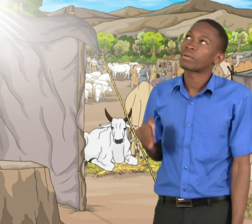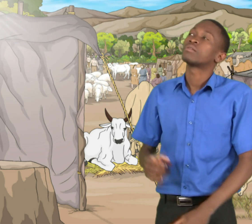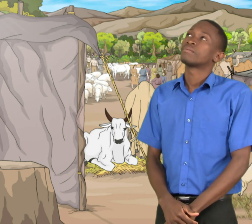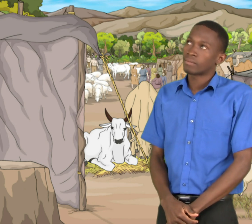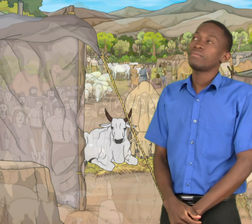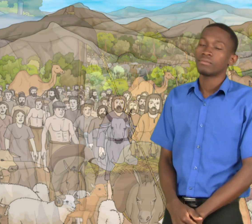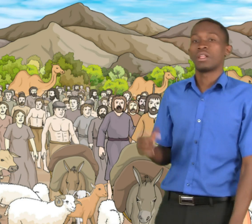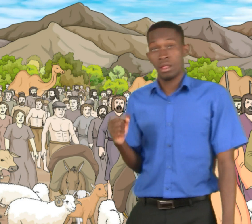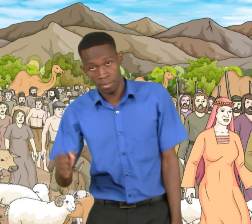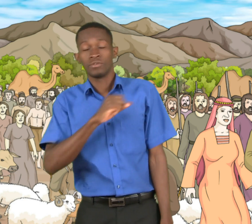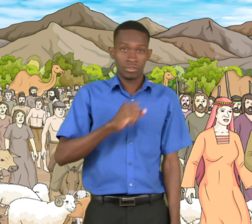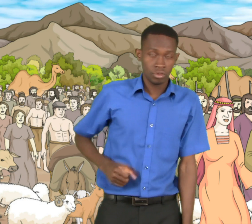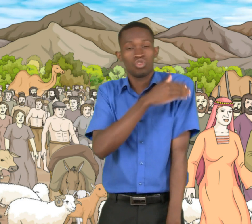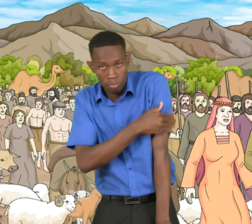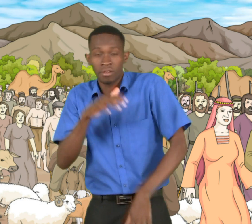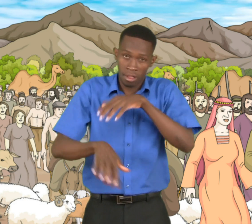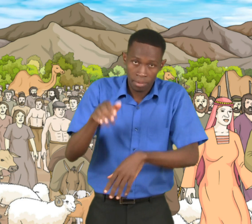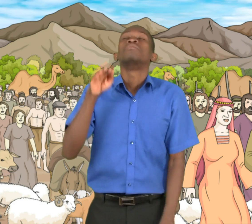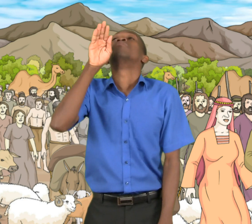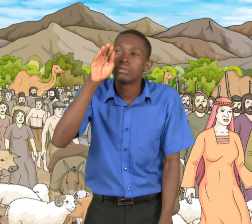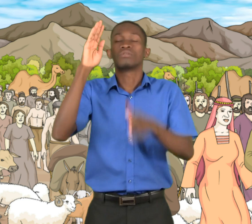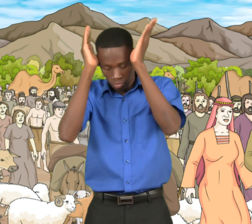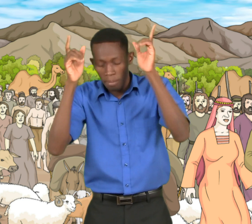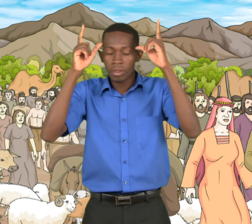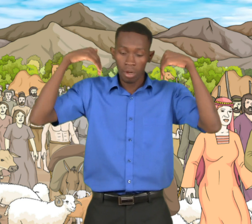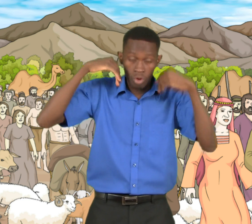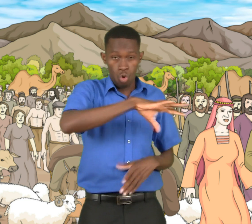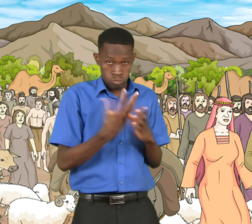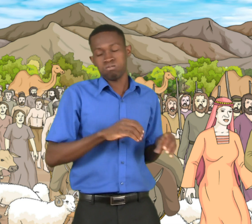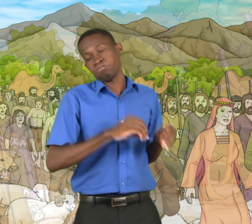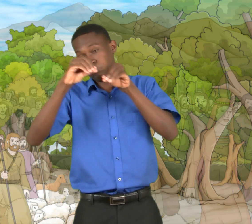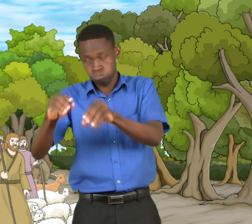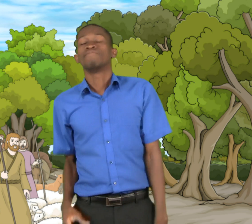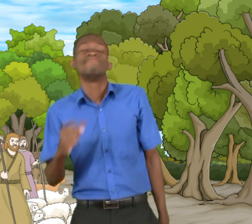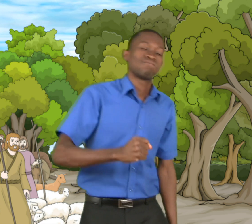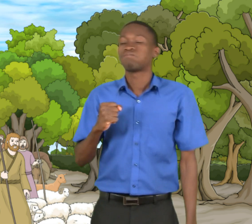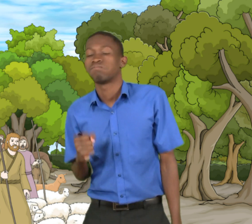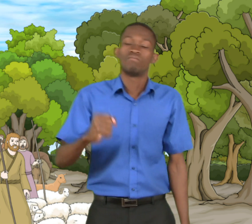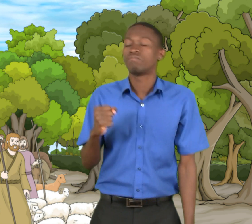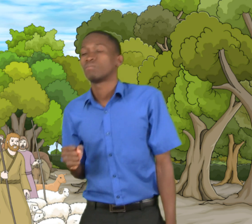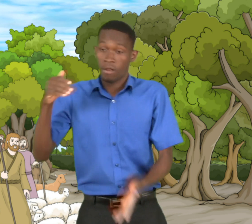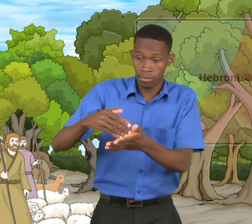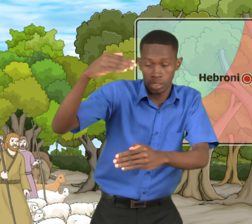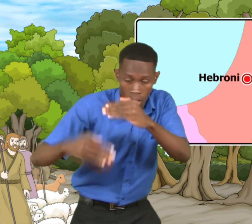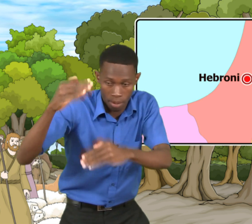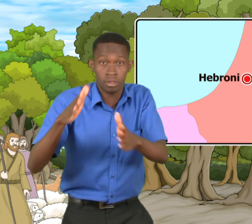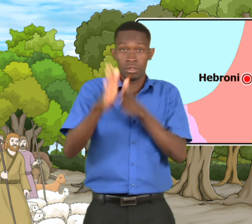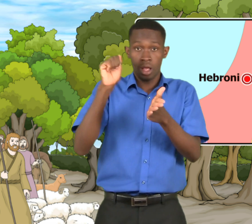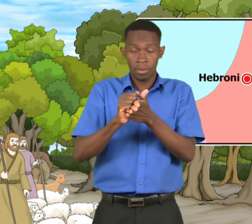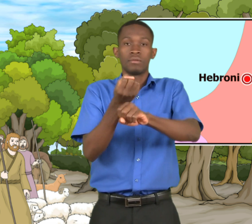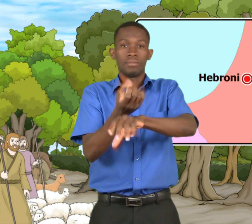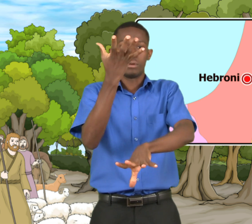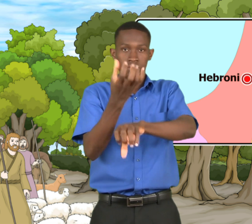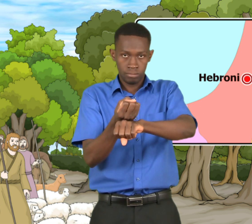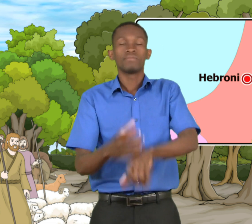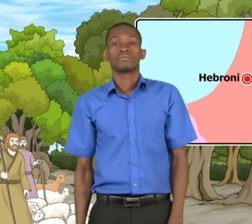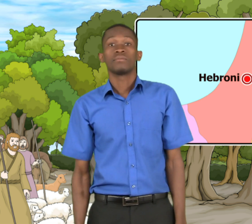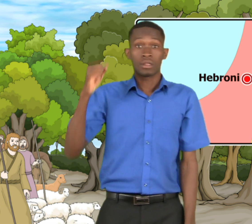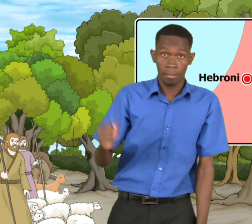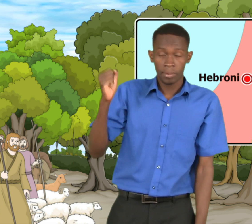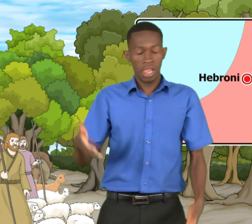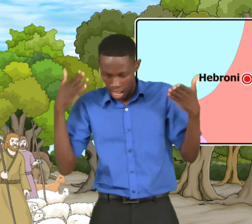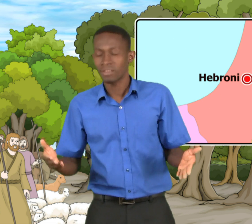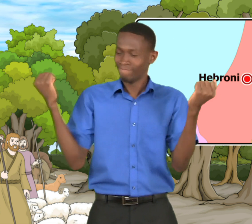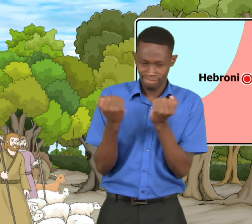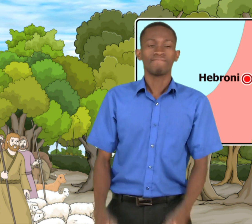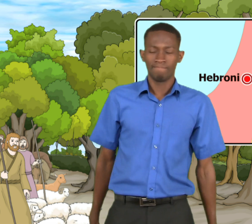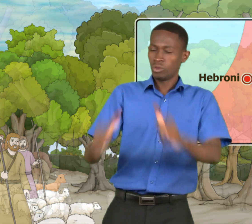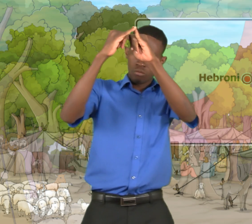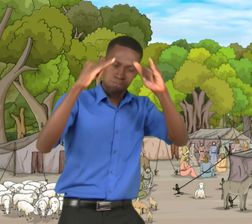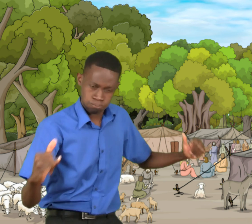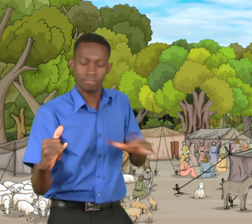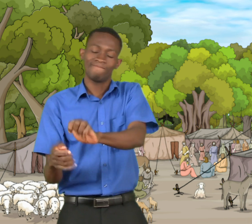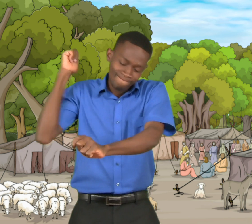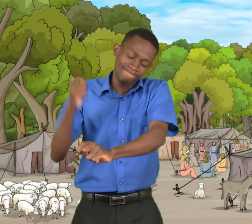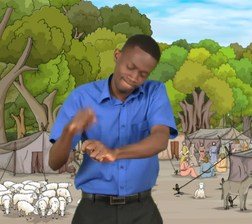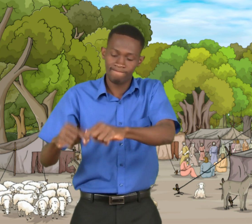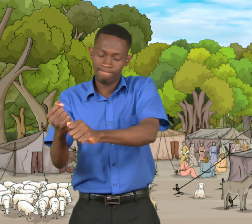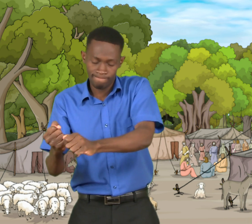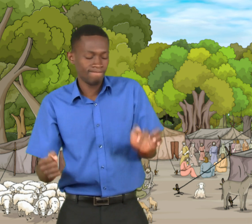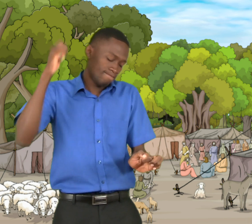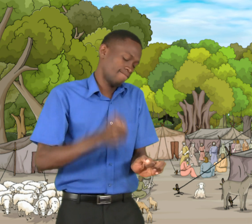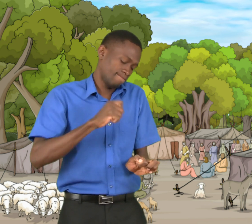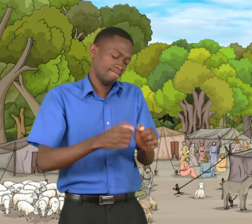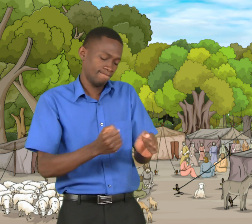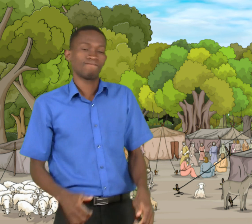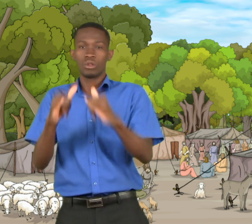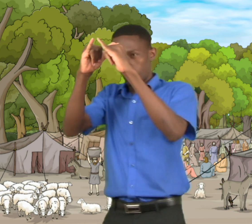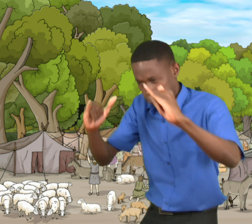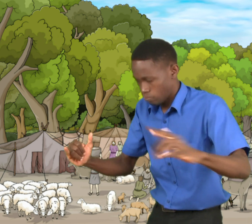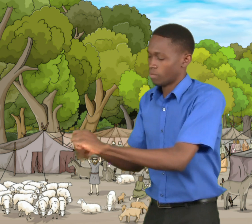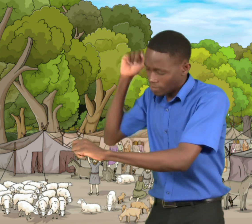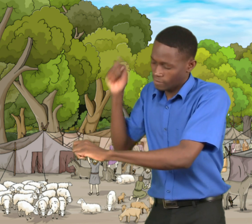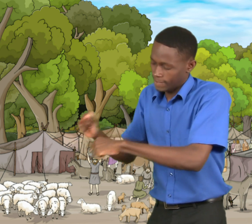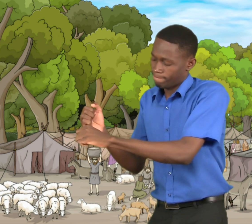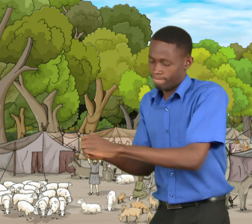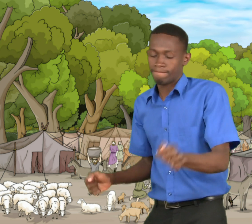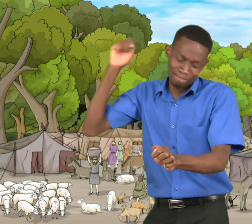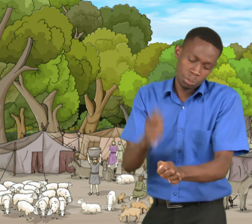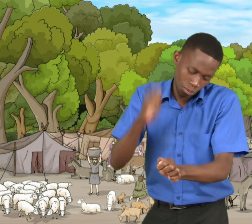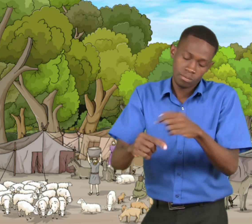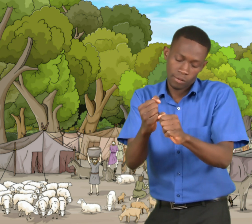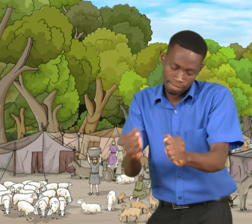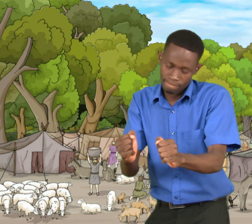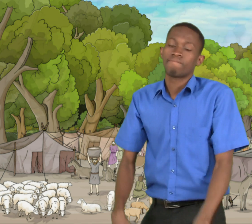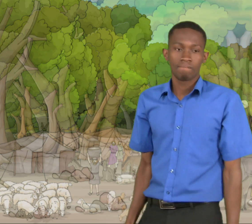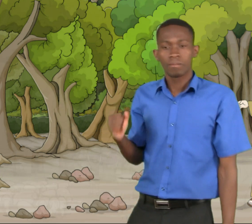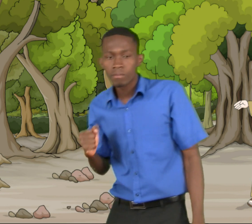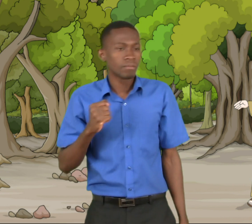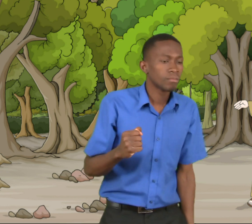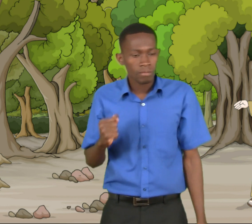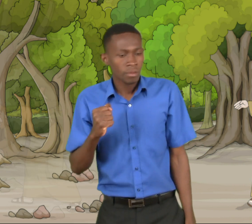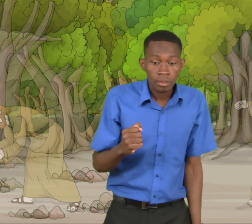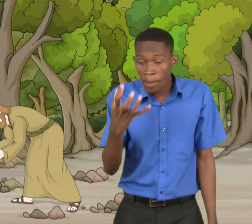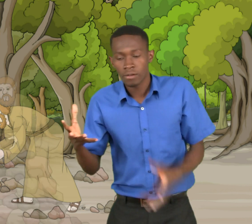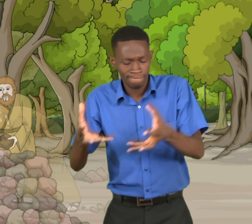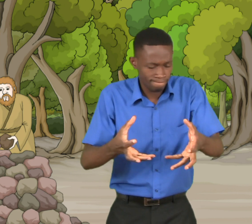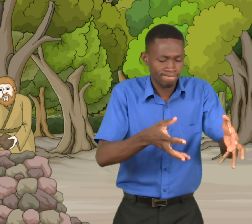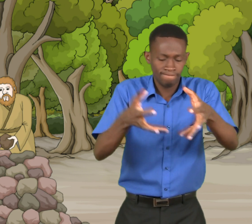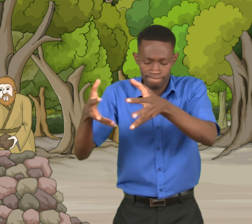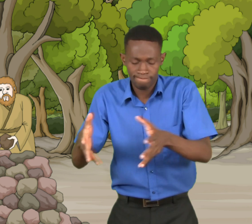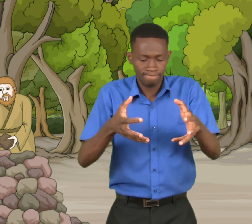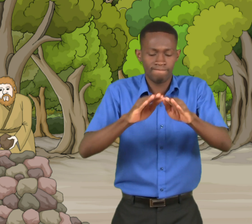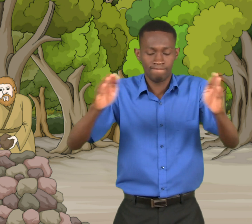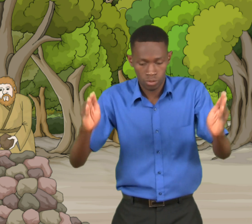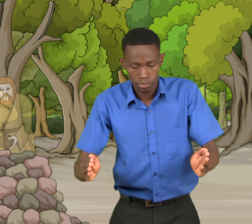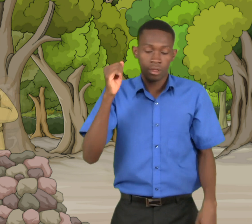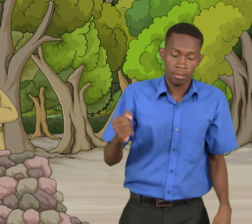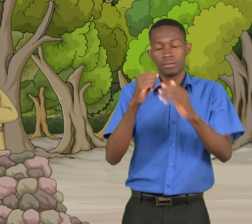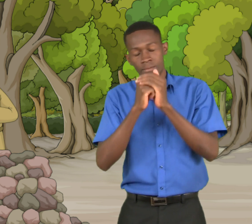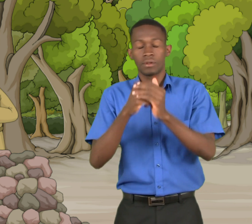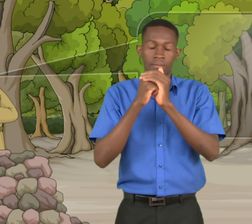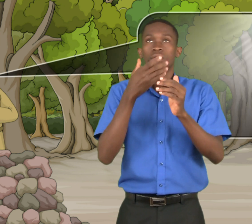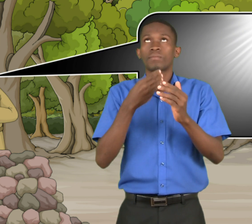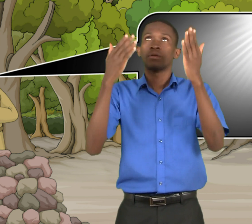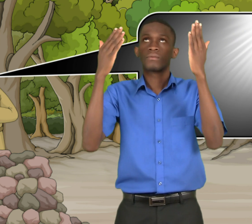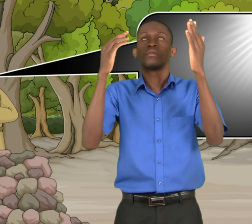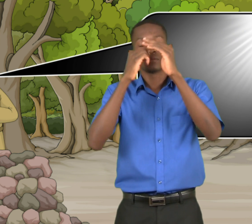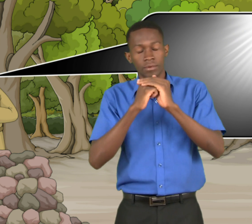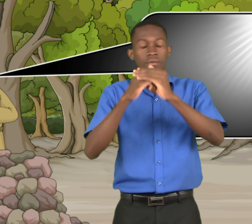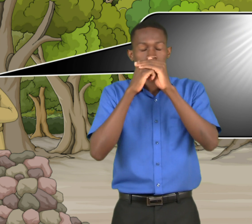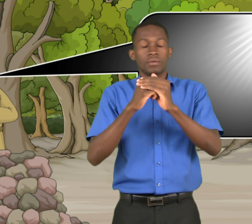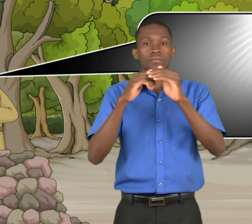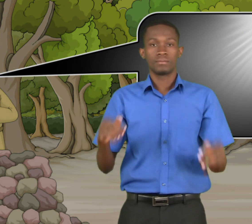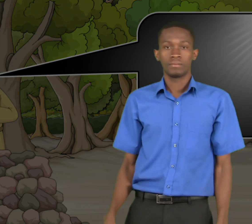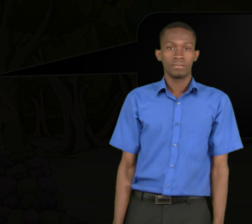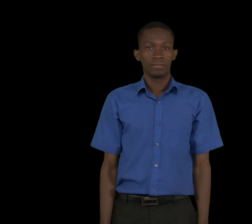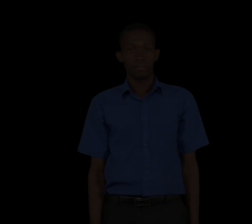So Abram moved his tent and went to live near the Oaks of Mamre at Hebron, where he built an altar to the LORD.